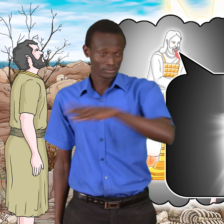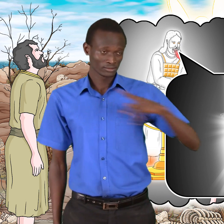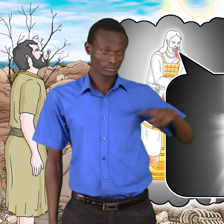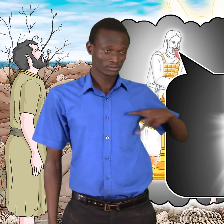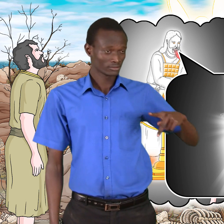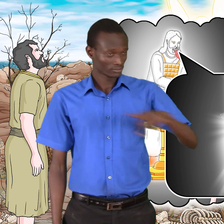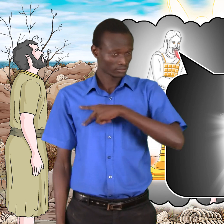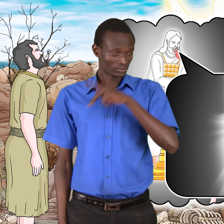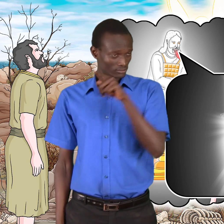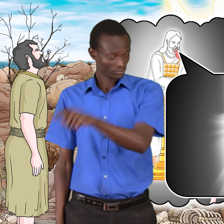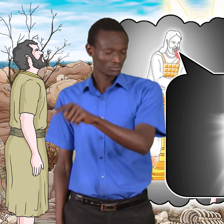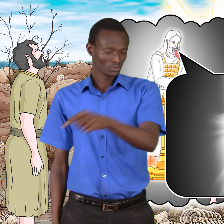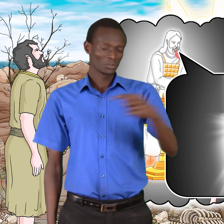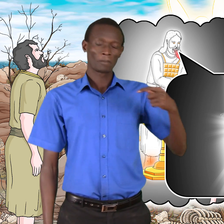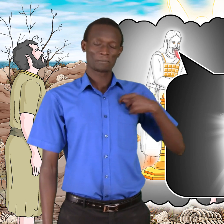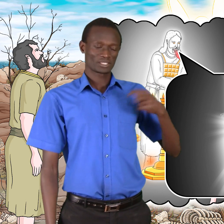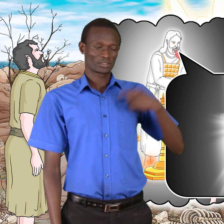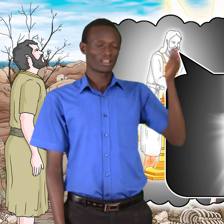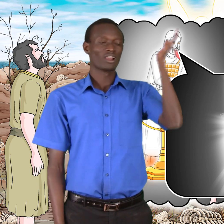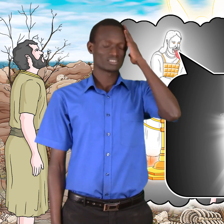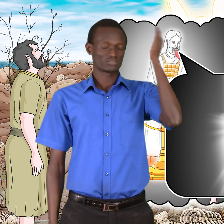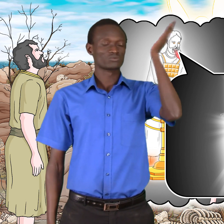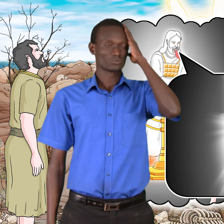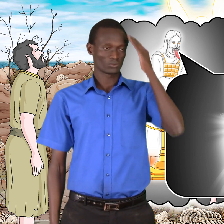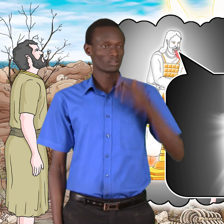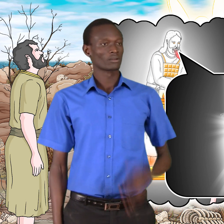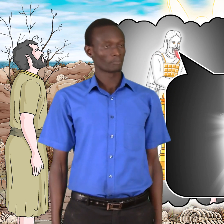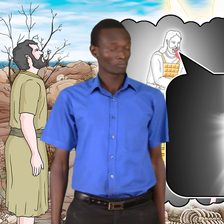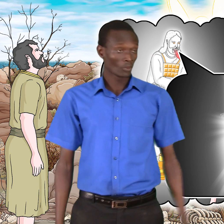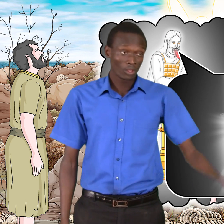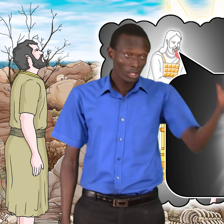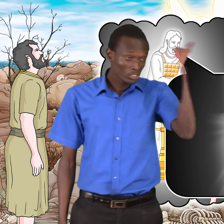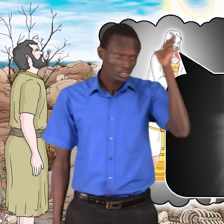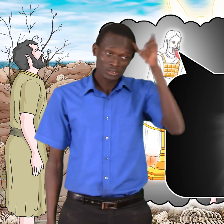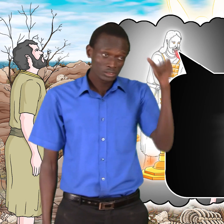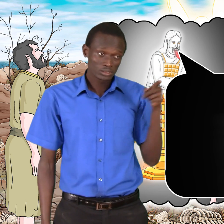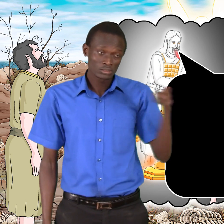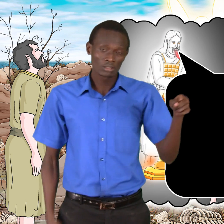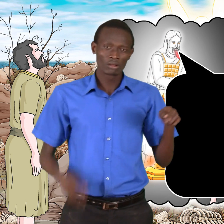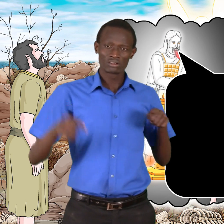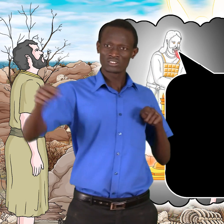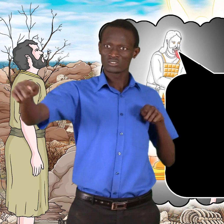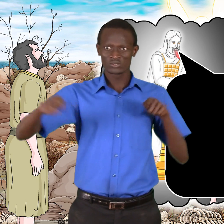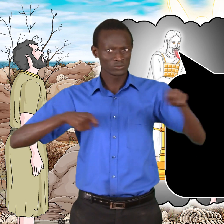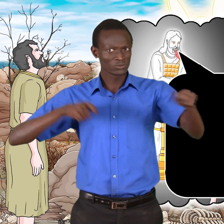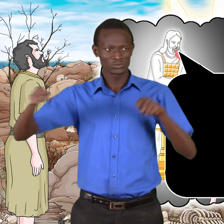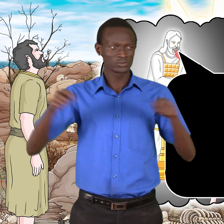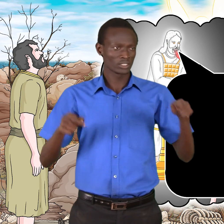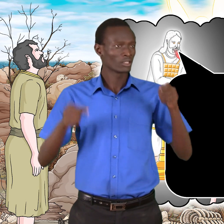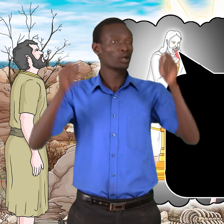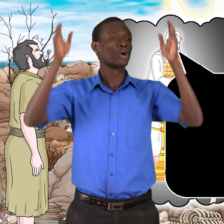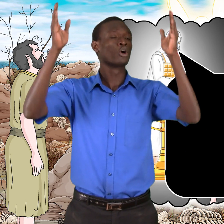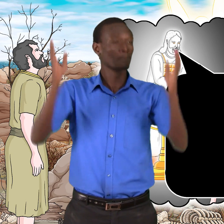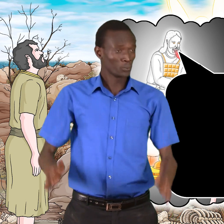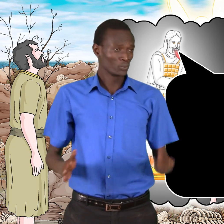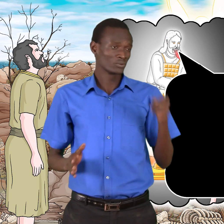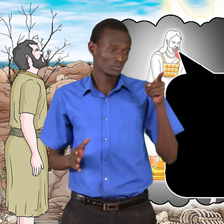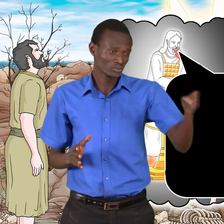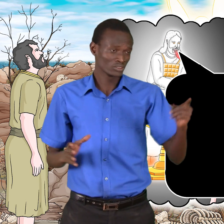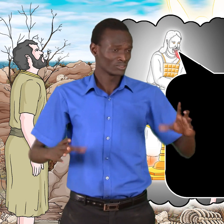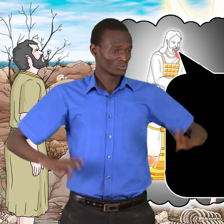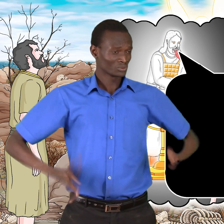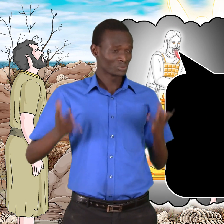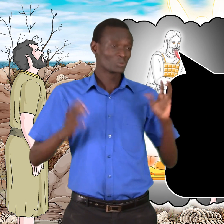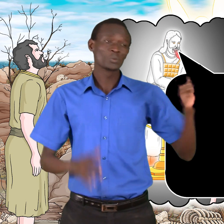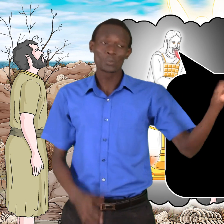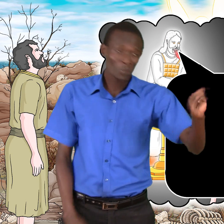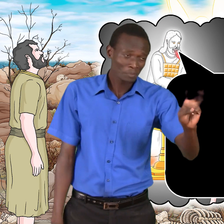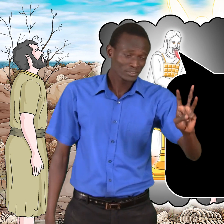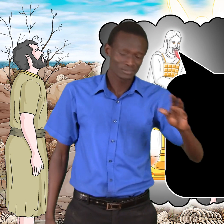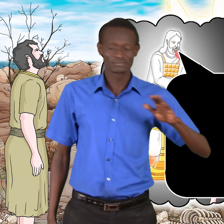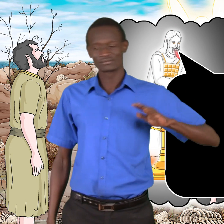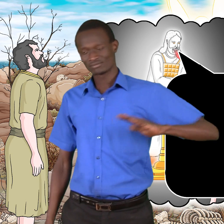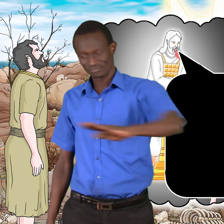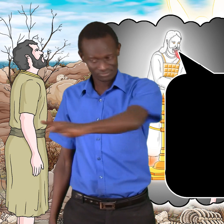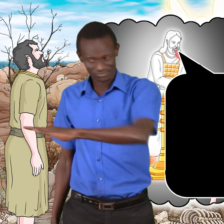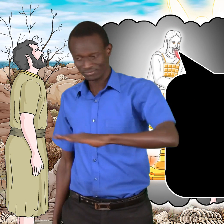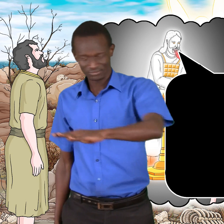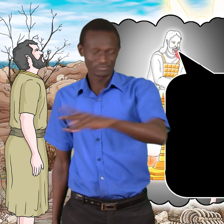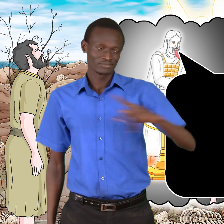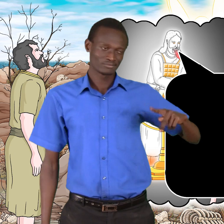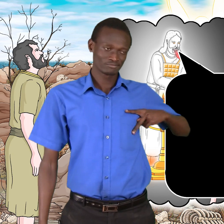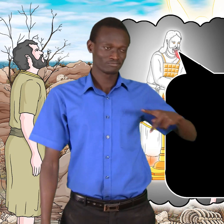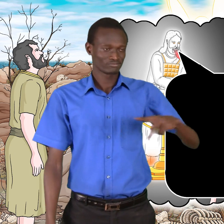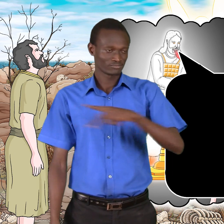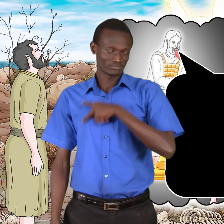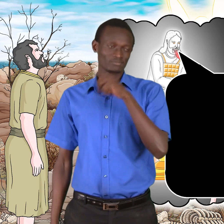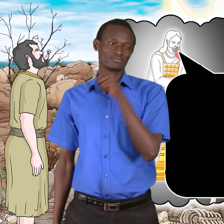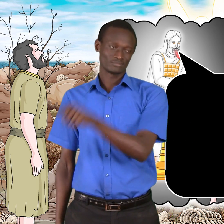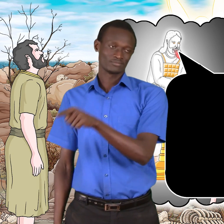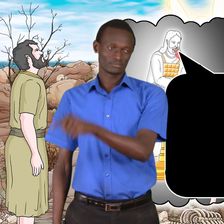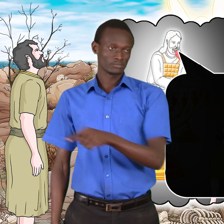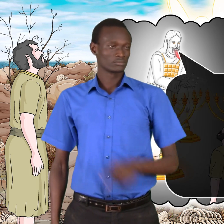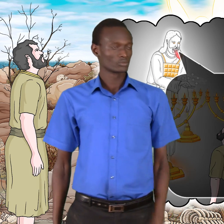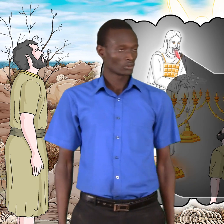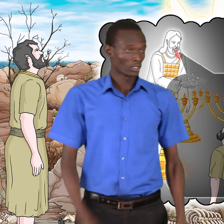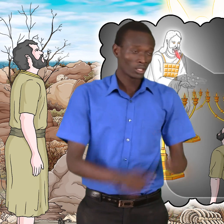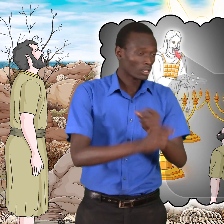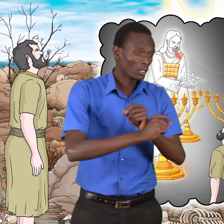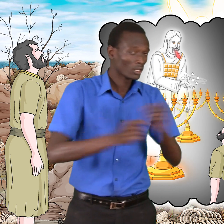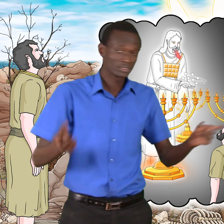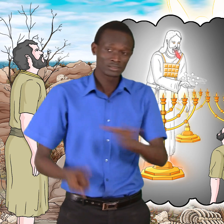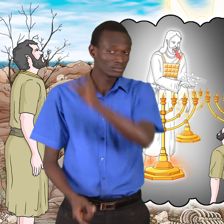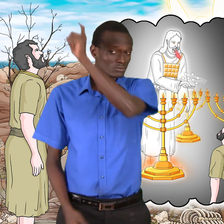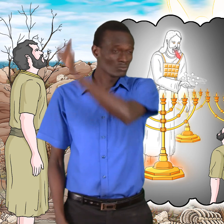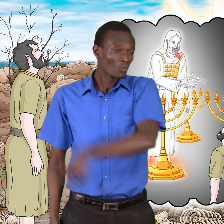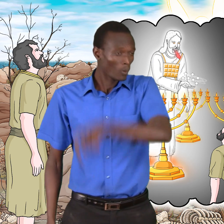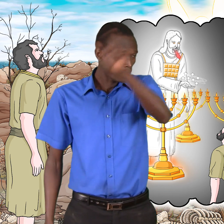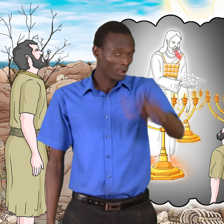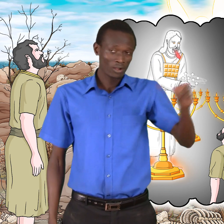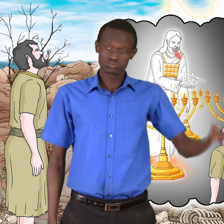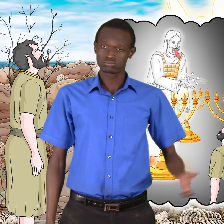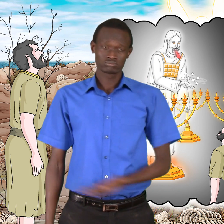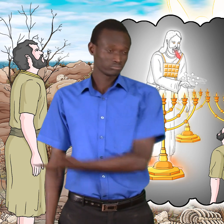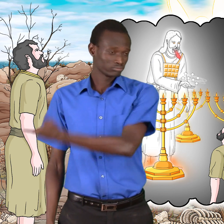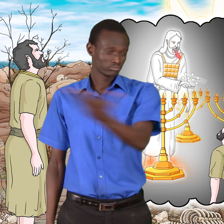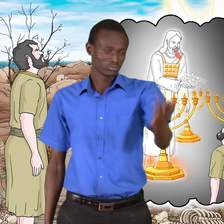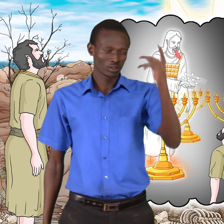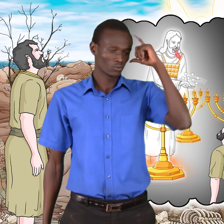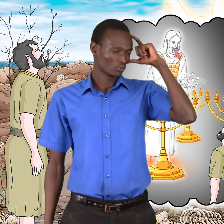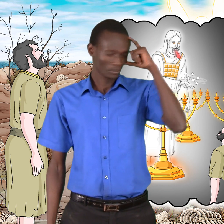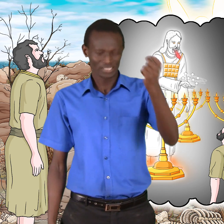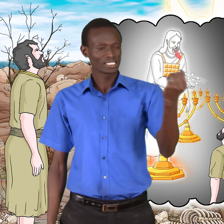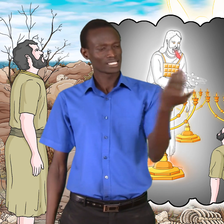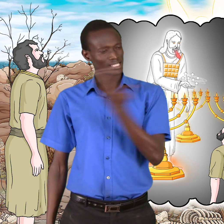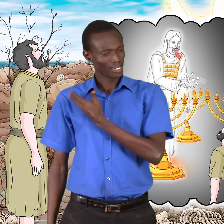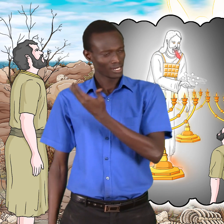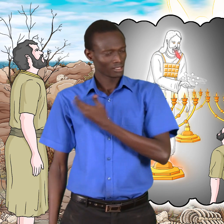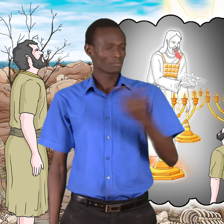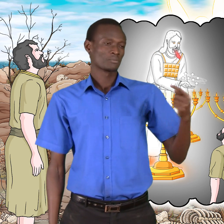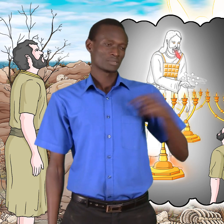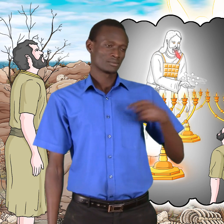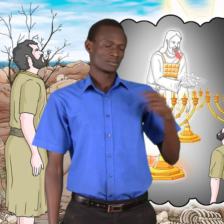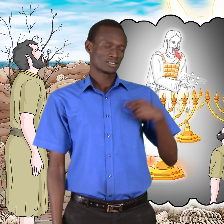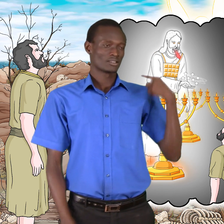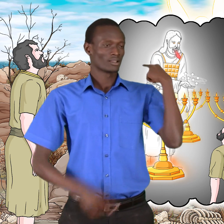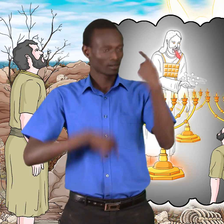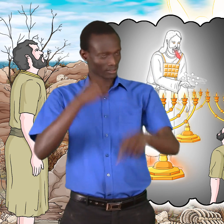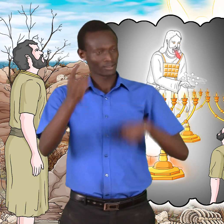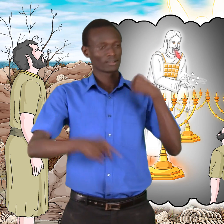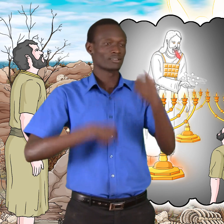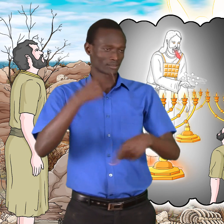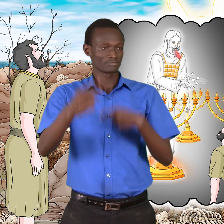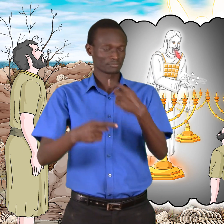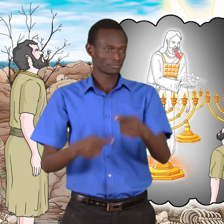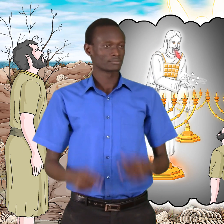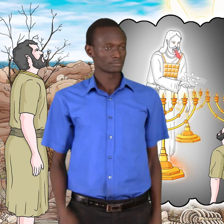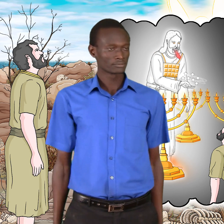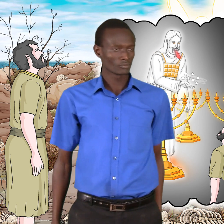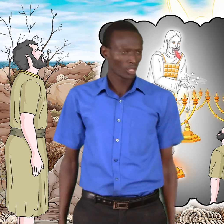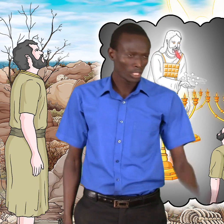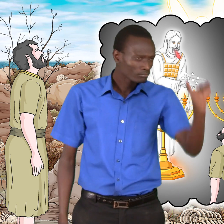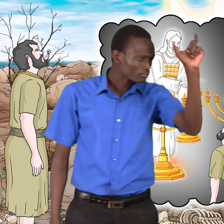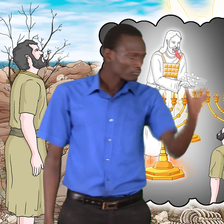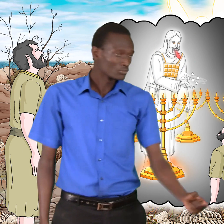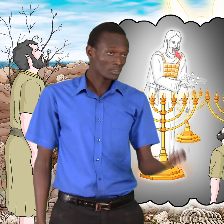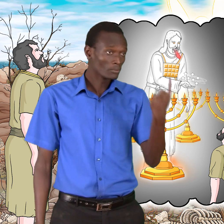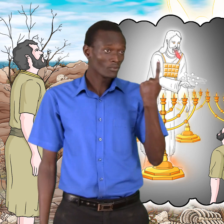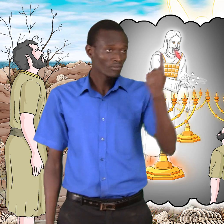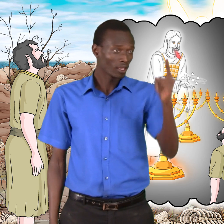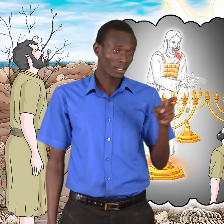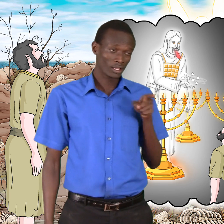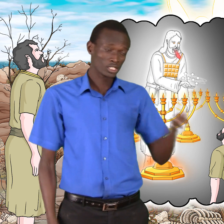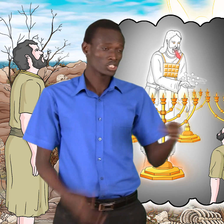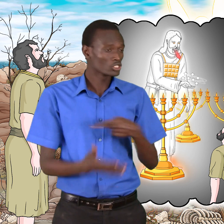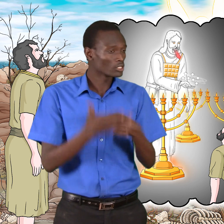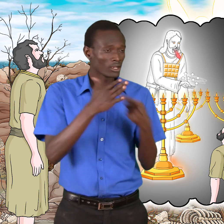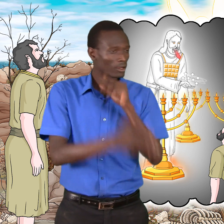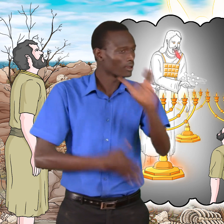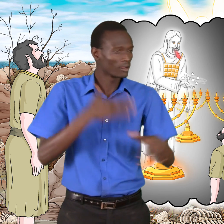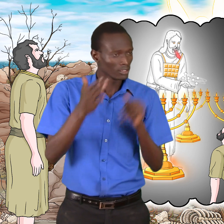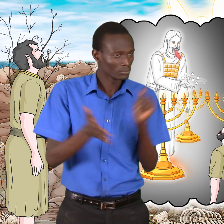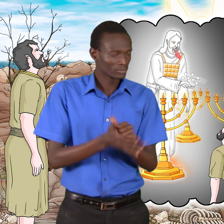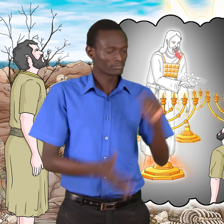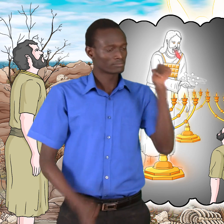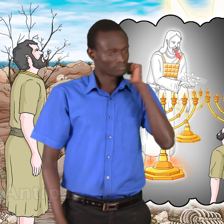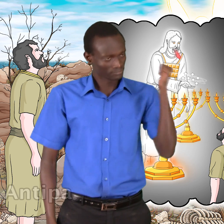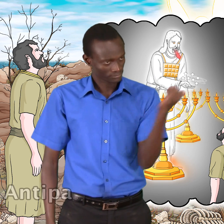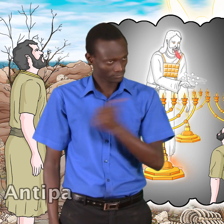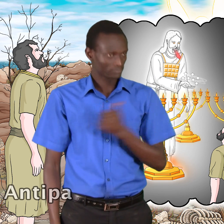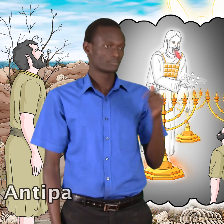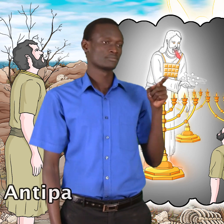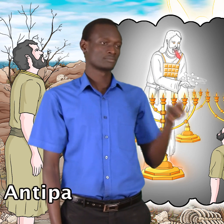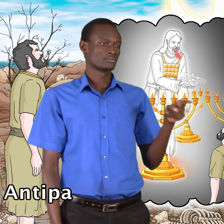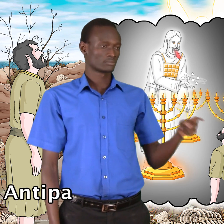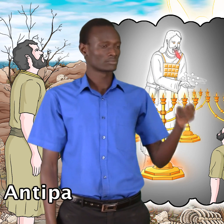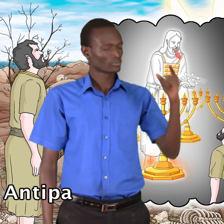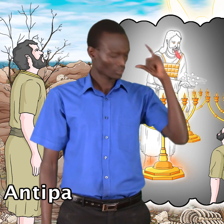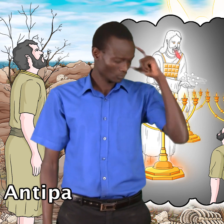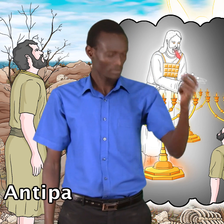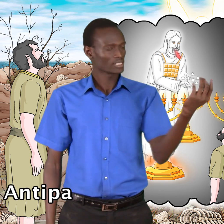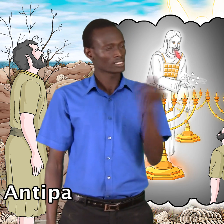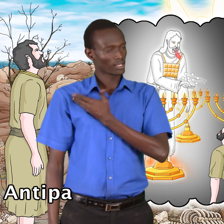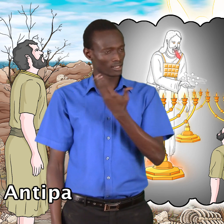I know where you live, where the throne of Satan sits.